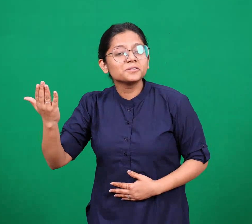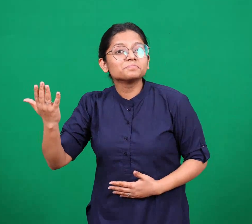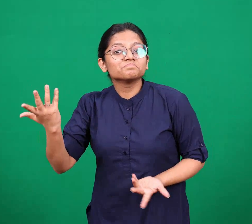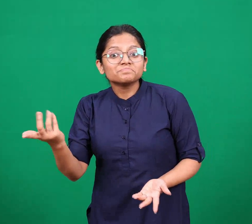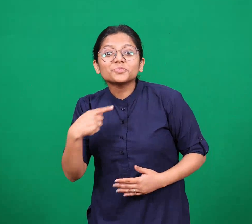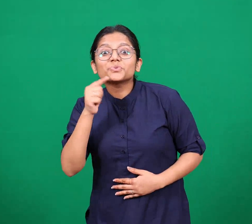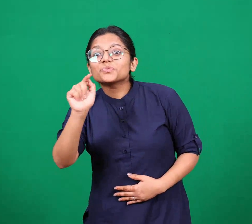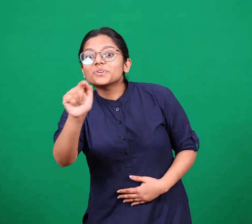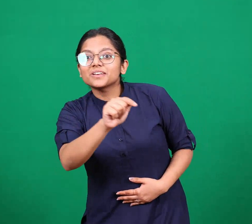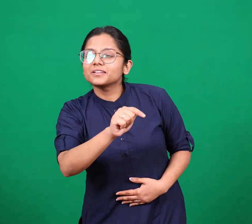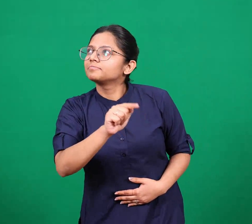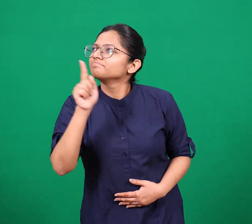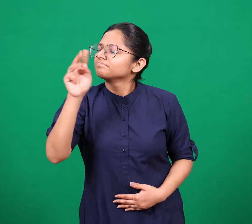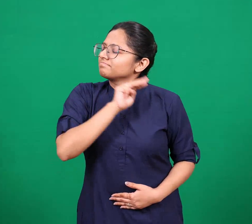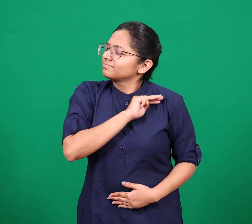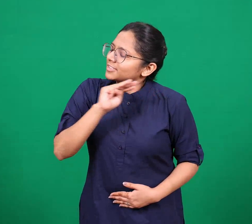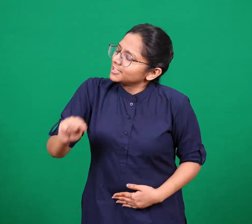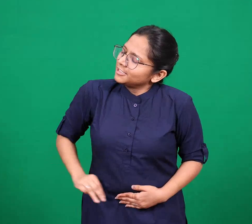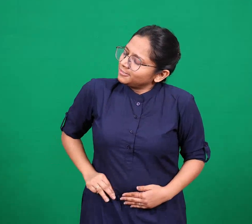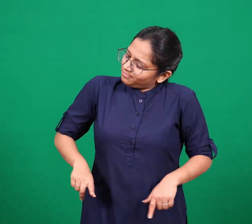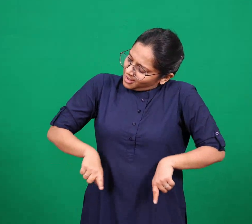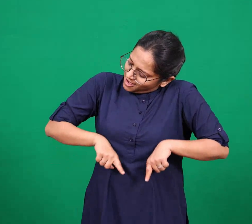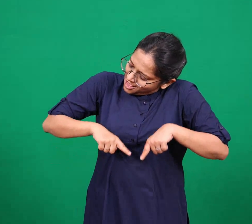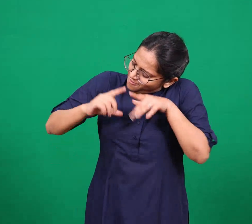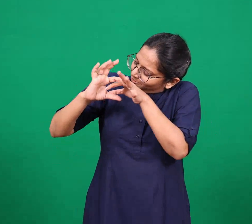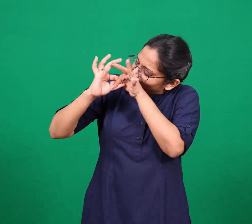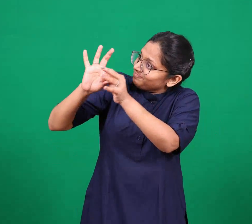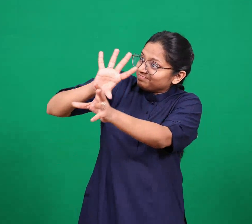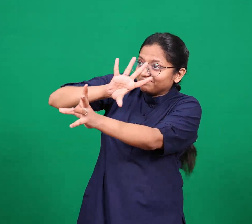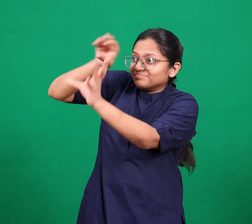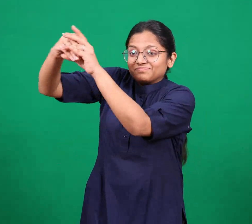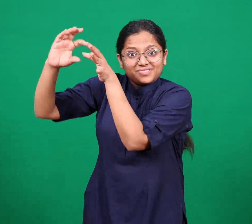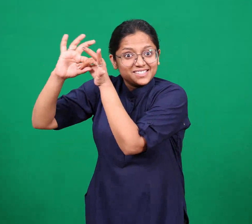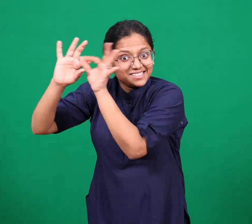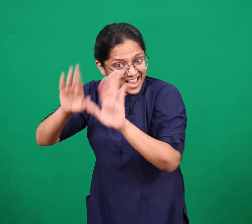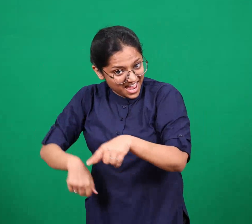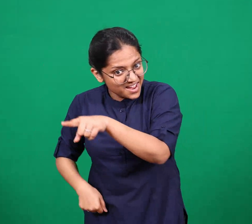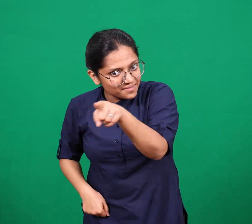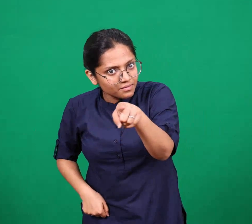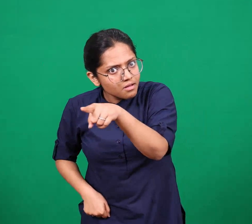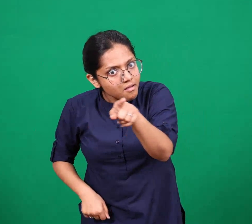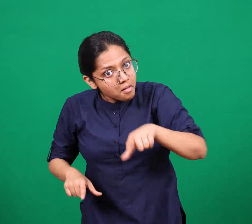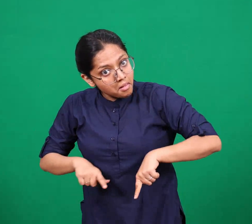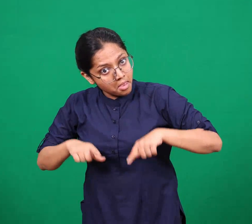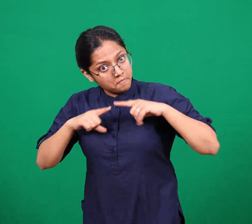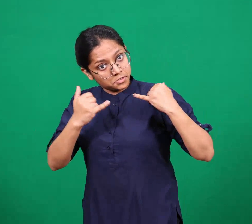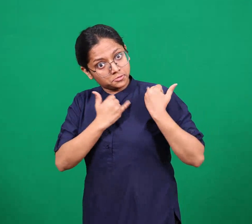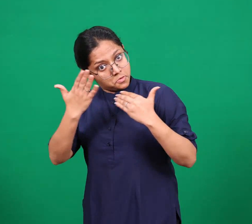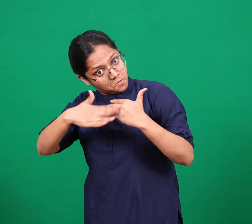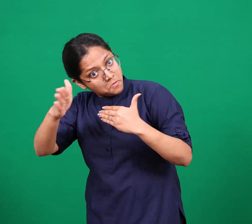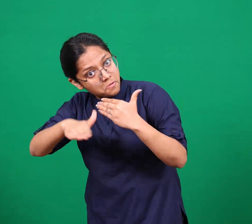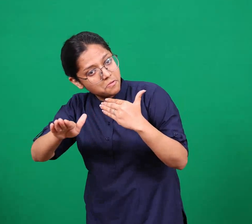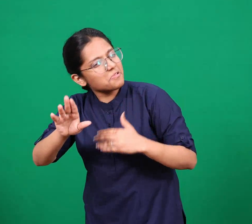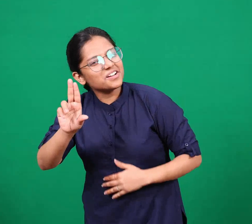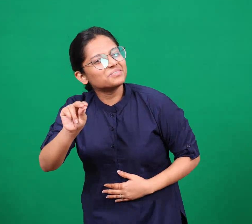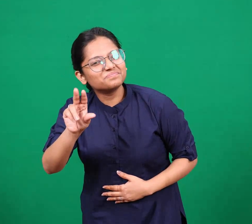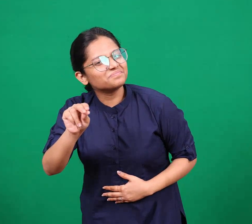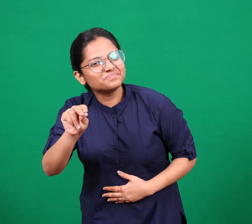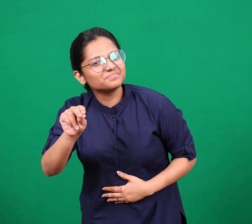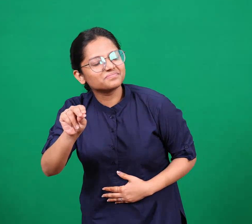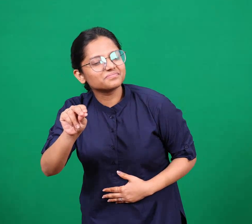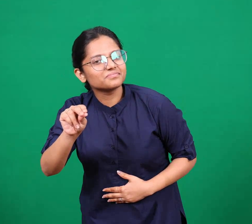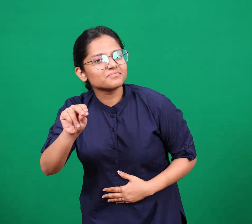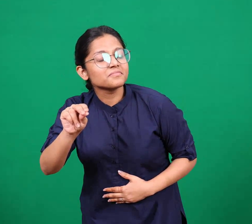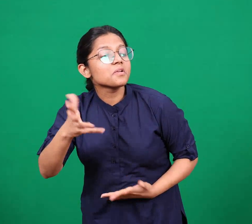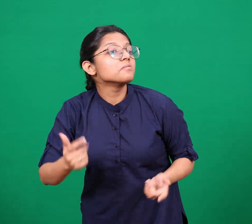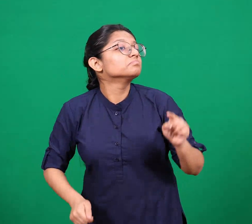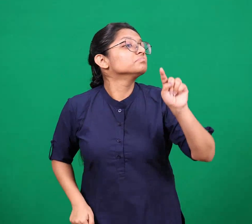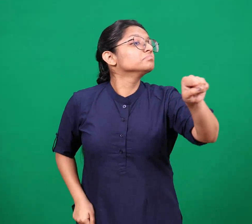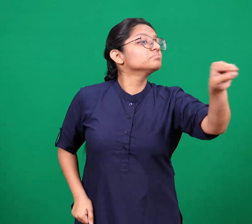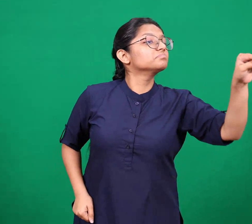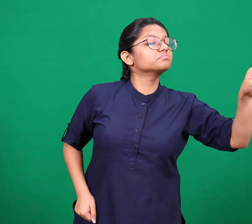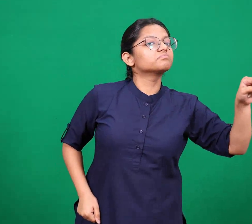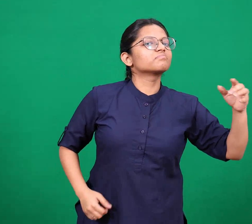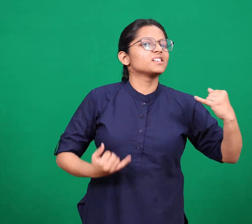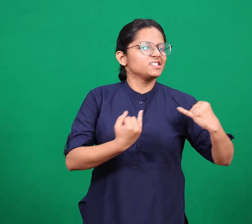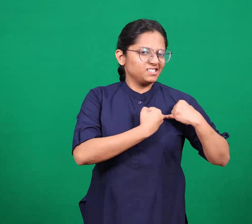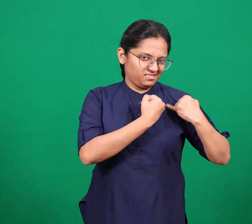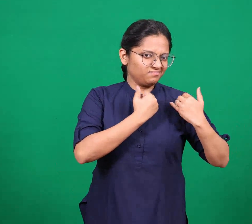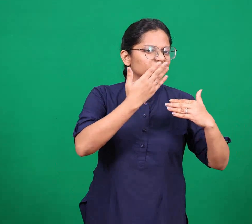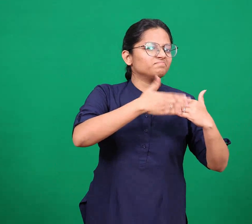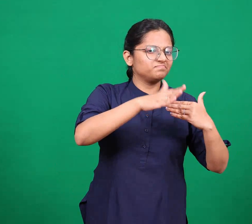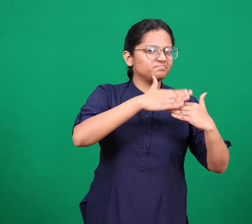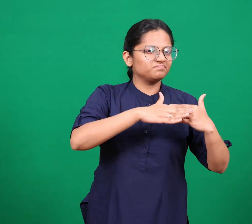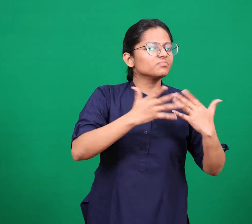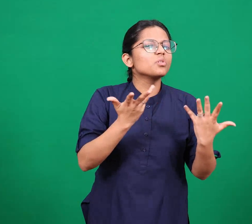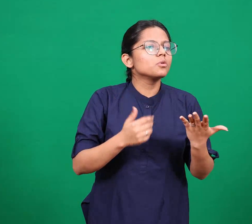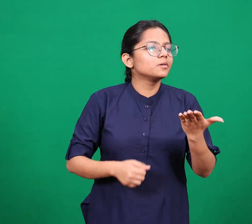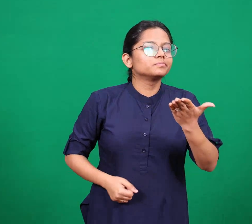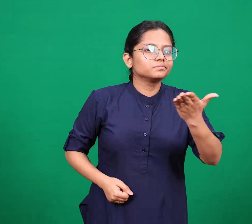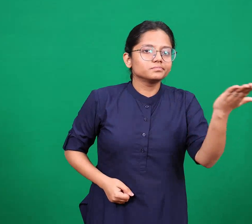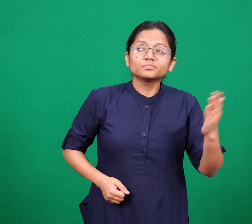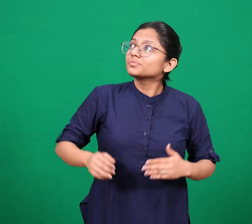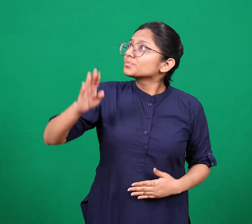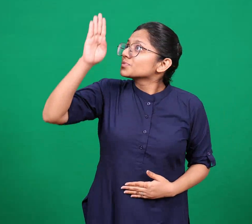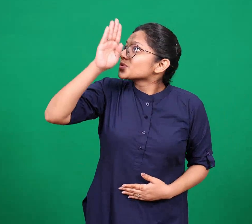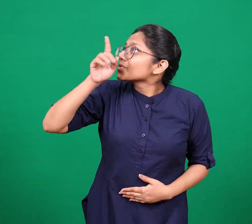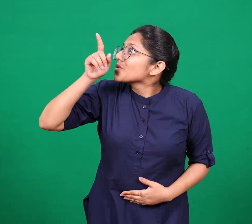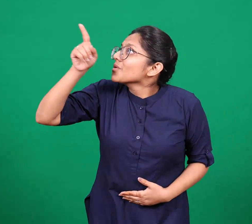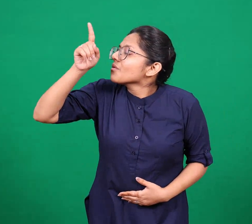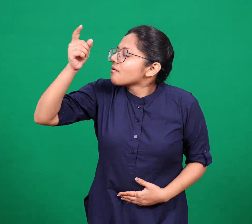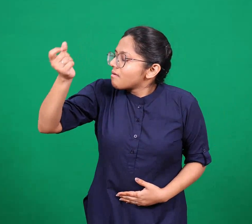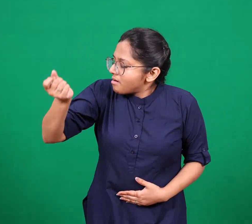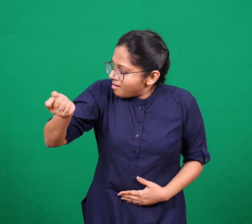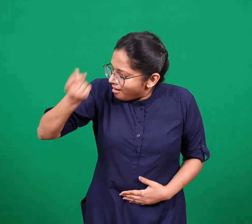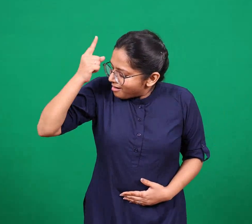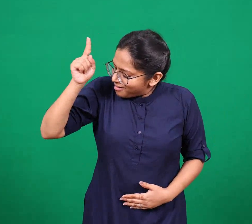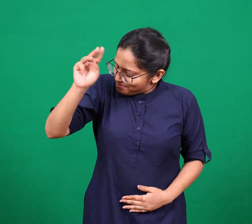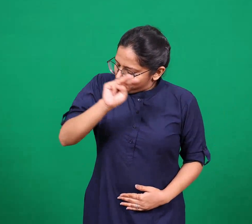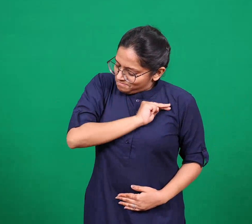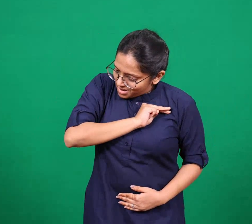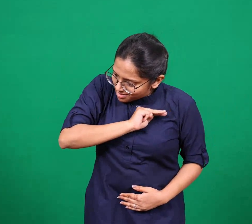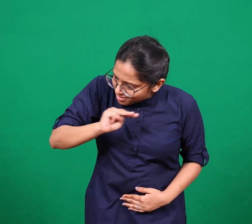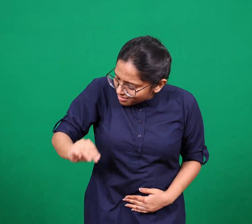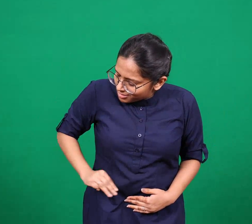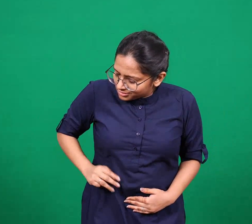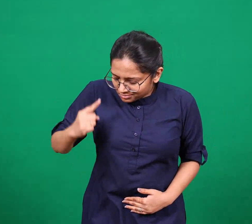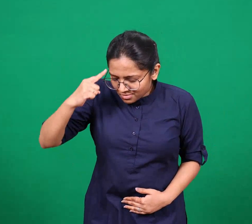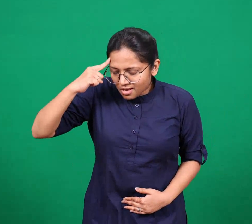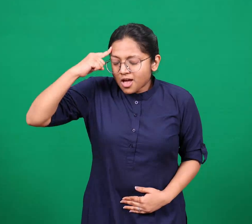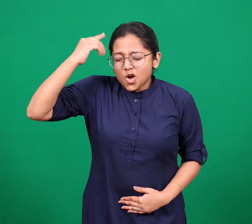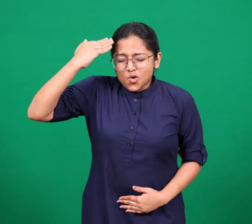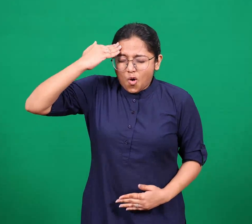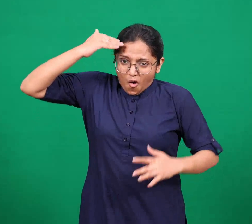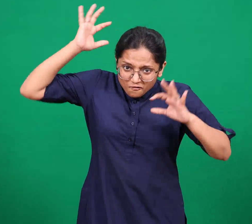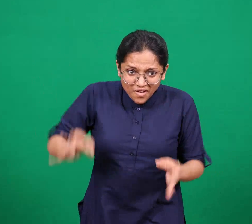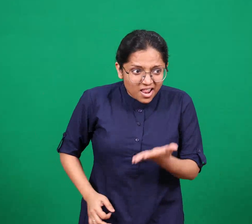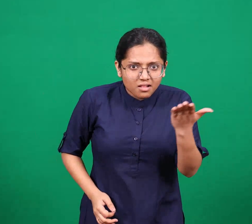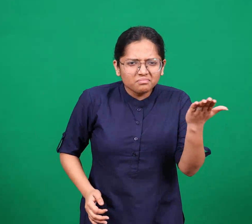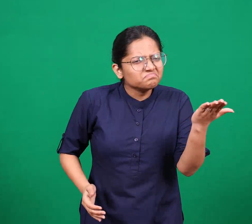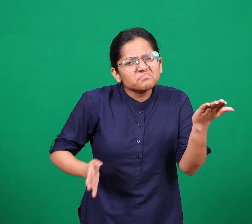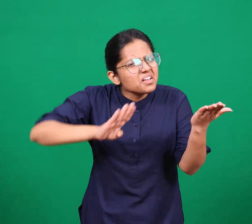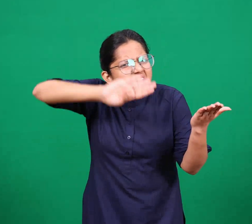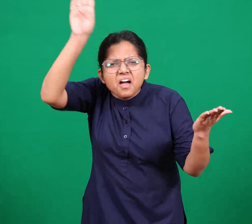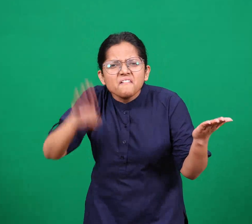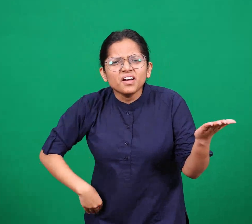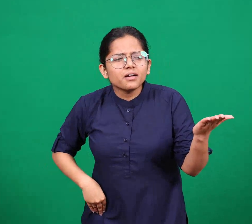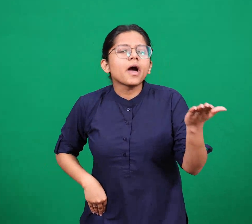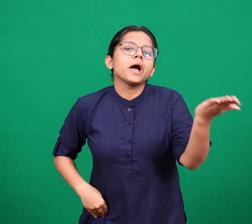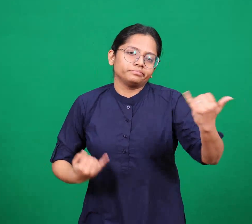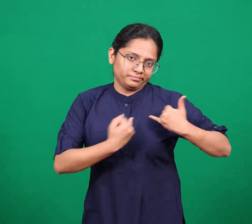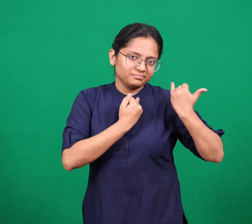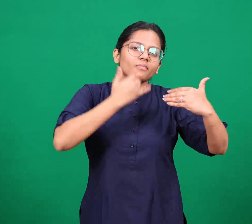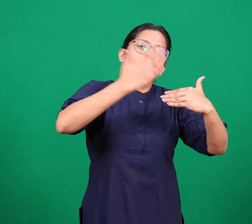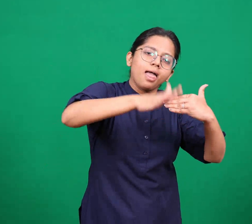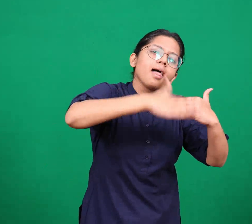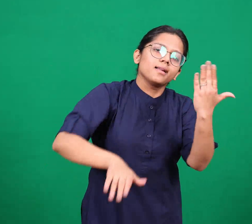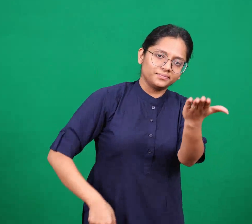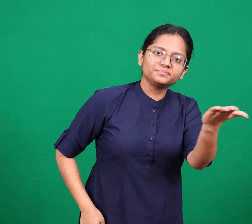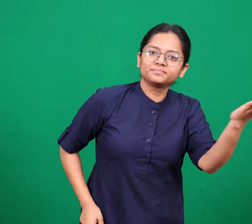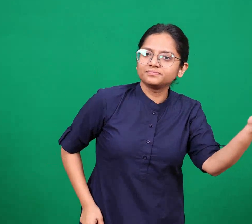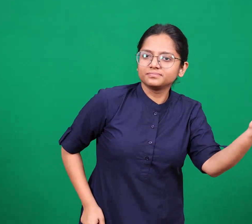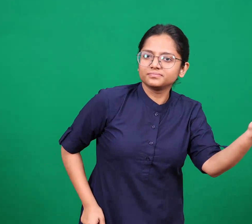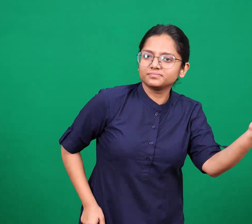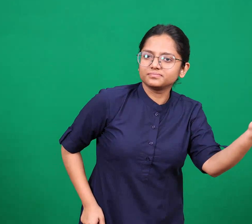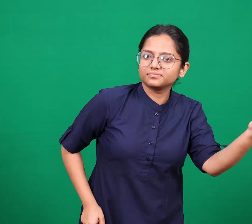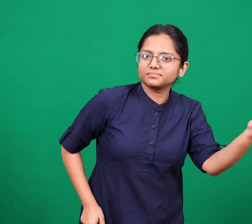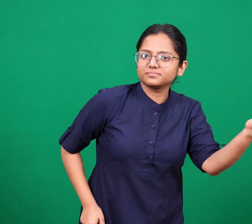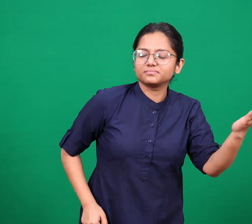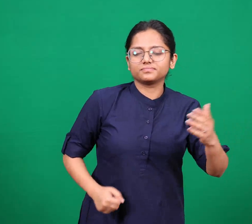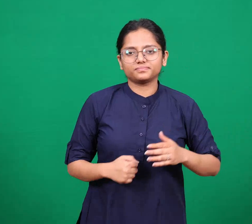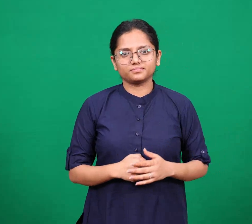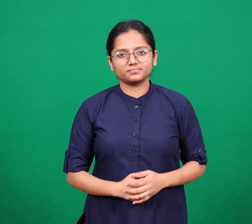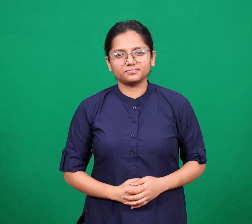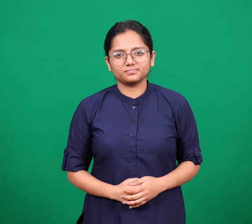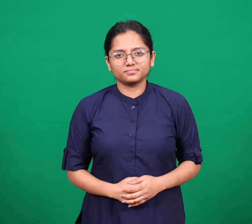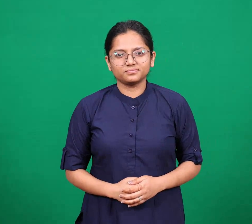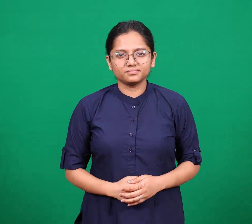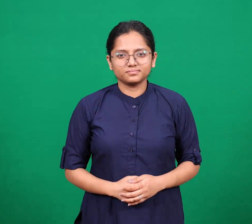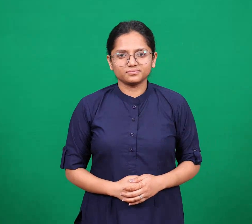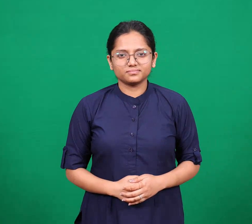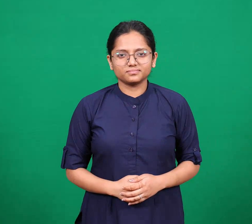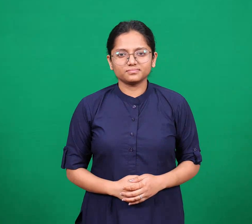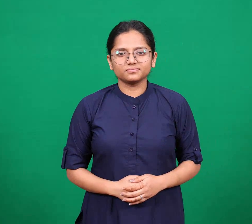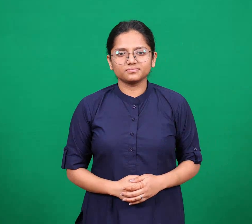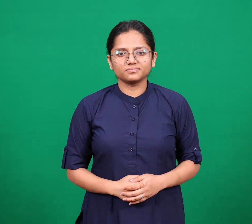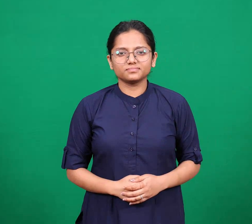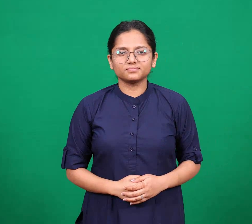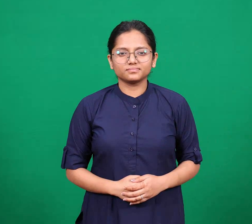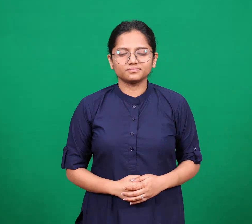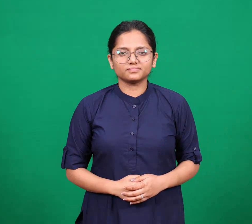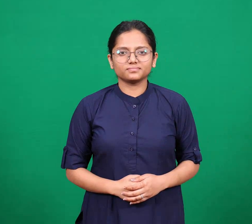No one who remains in Him keeps on sinning. No one who continues to sin has seen Him or known Him.